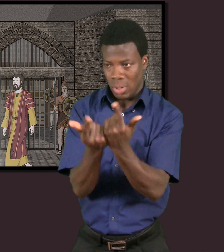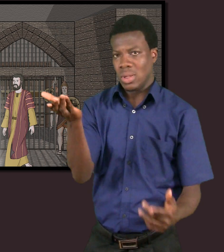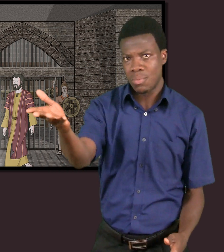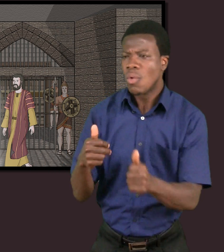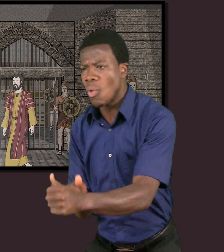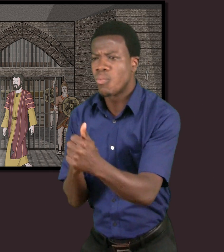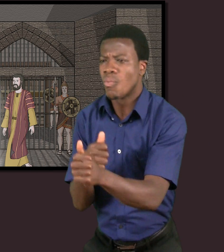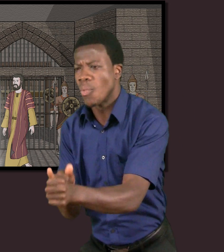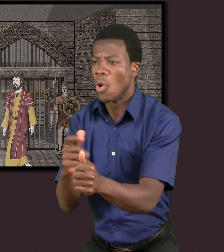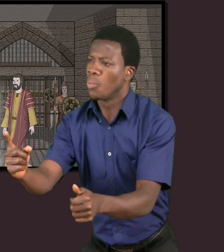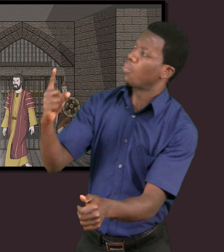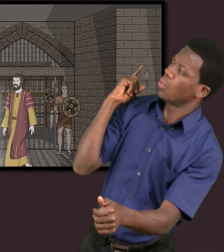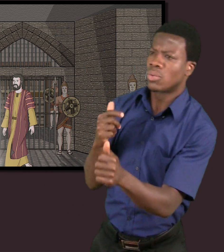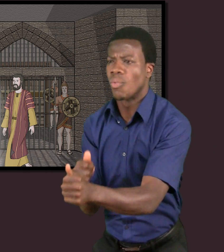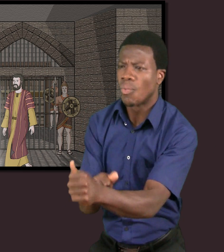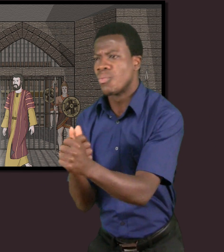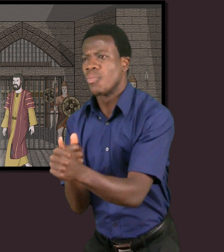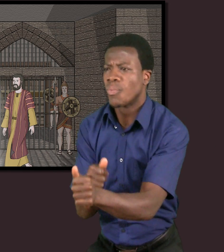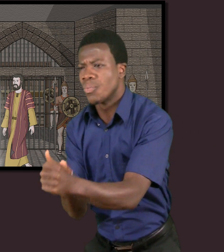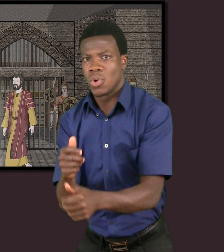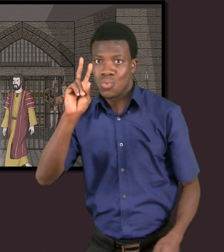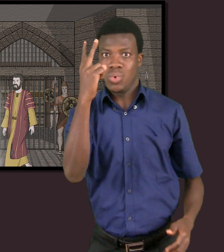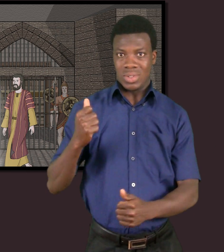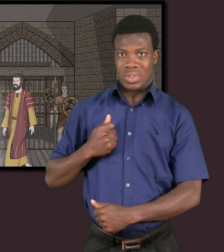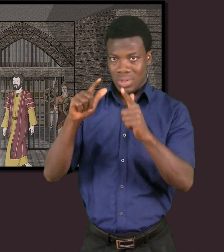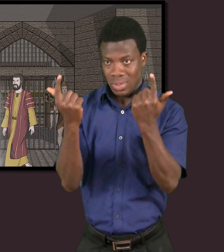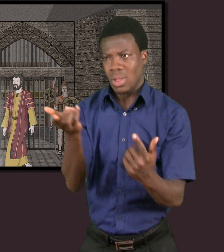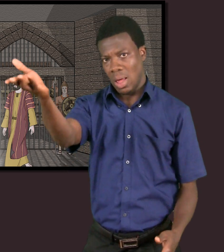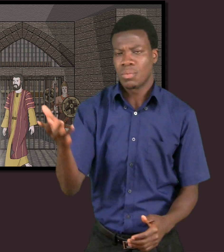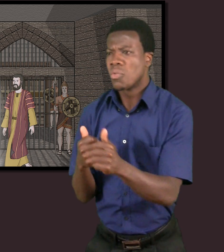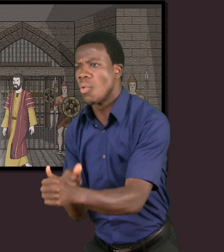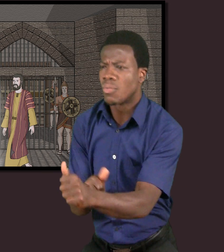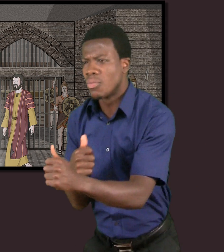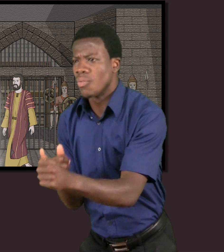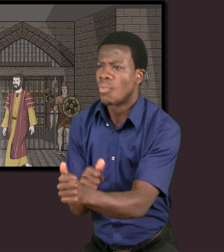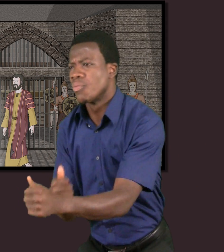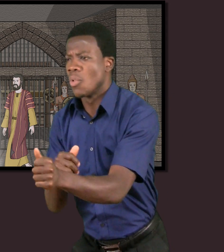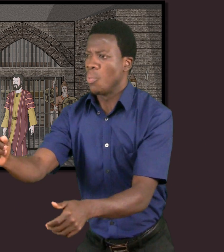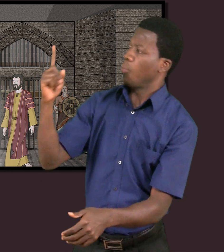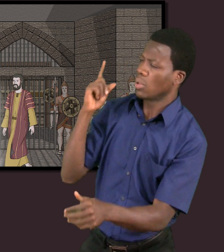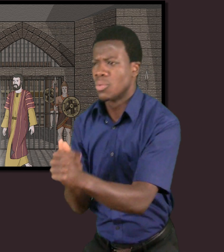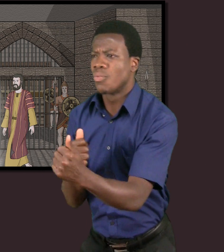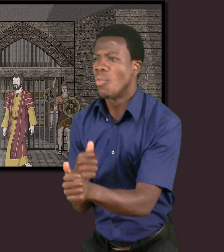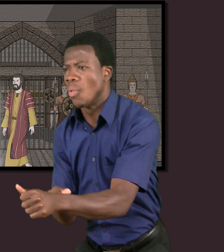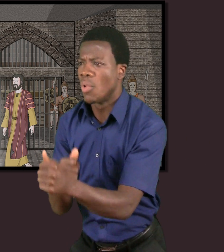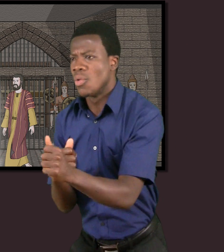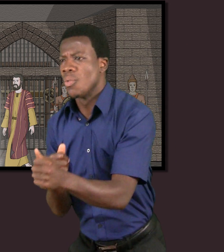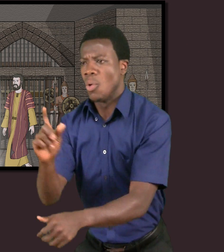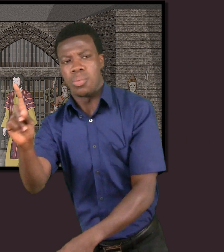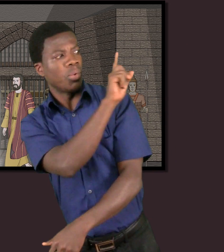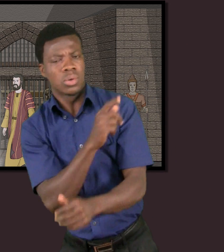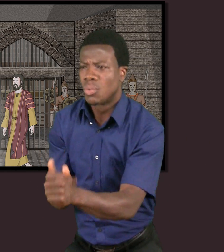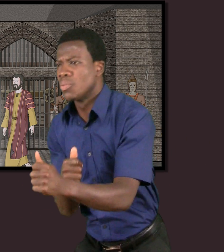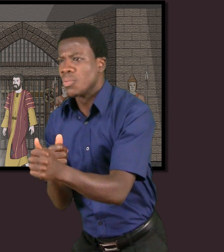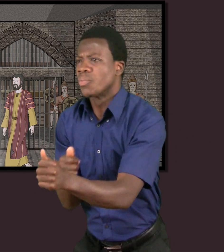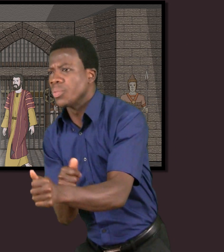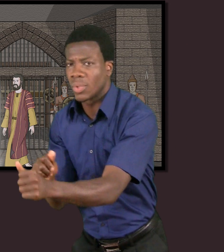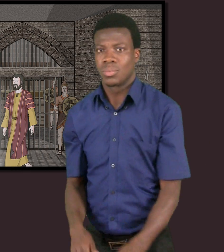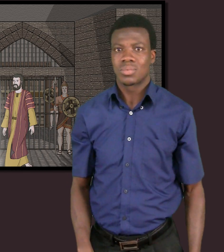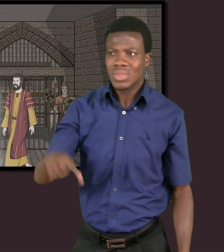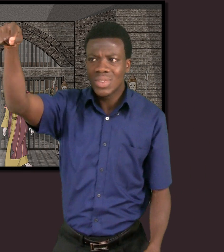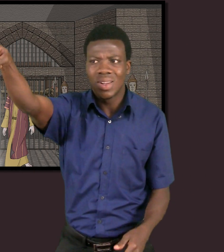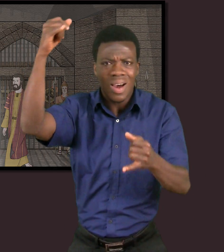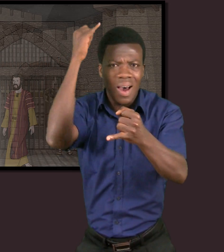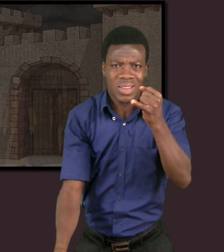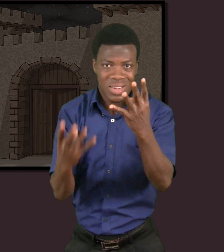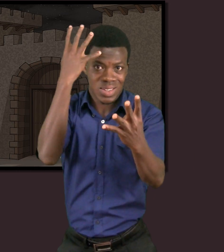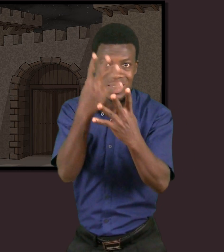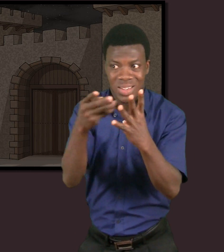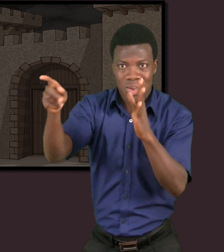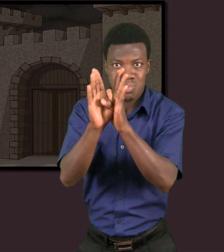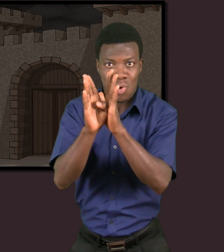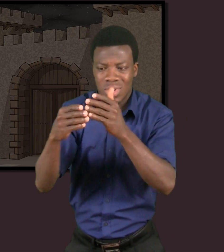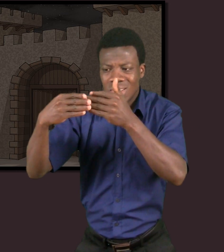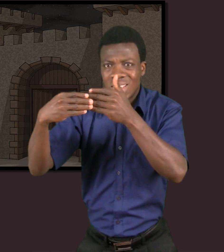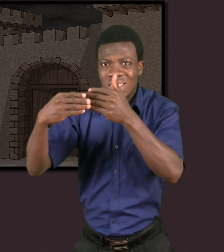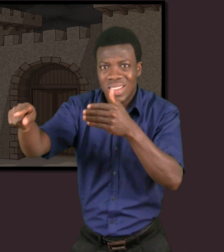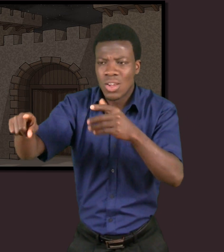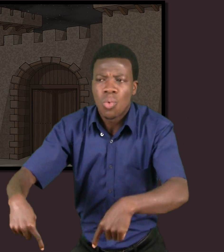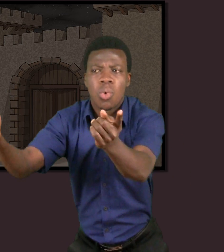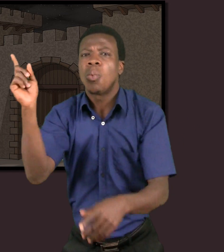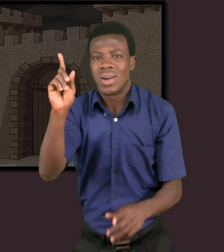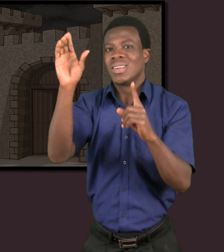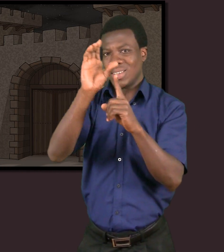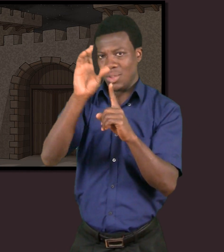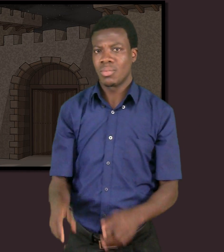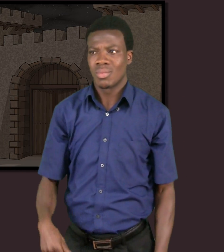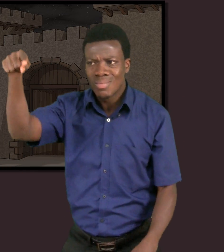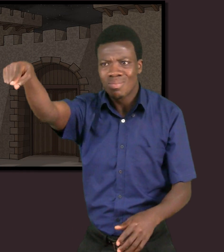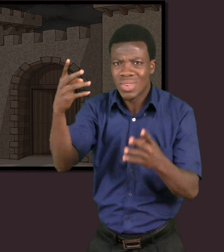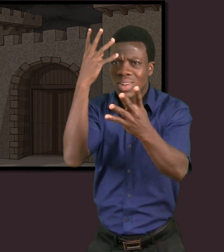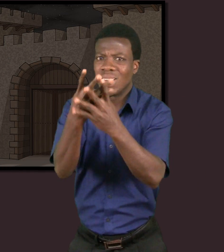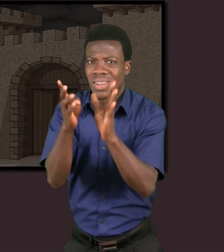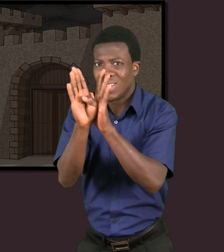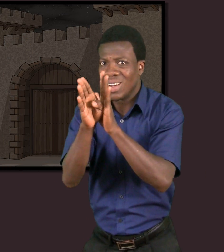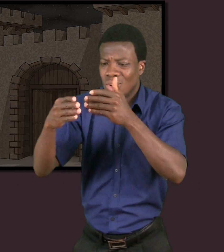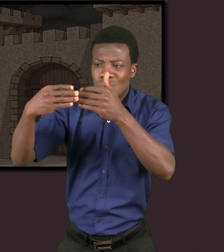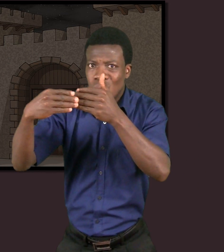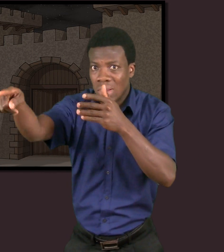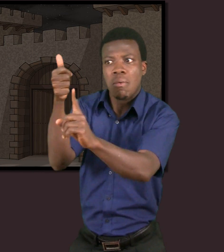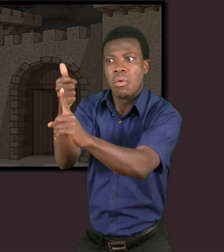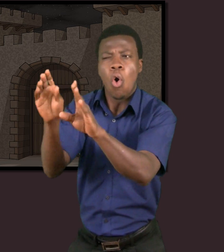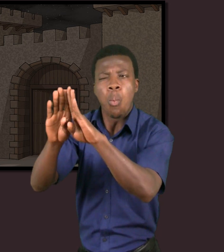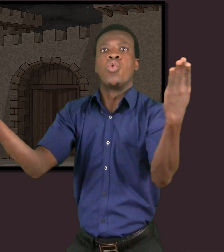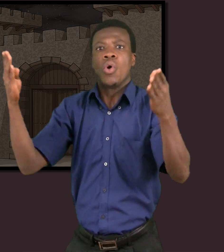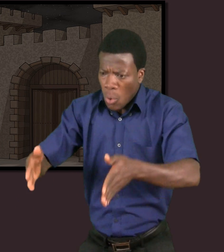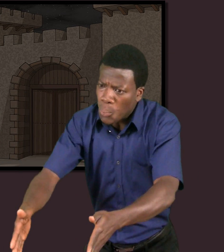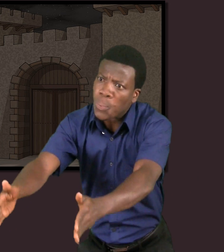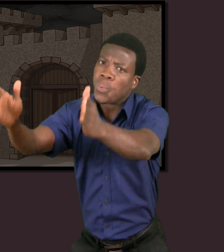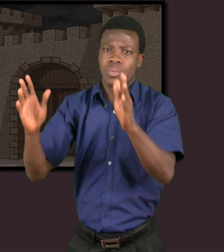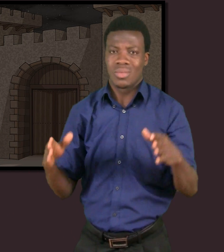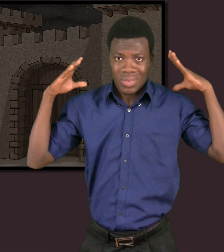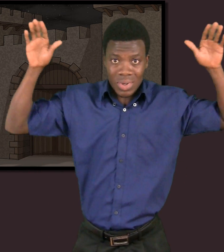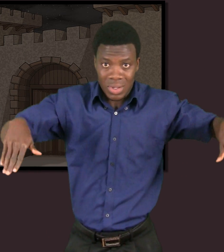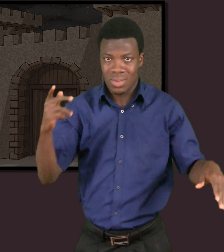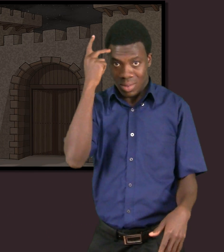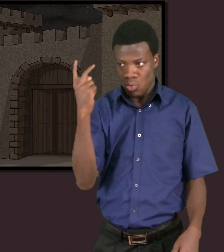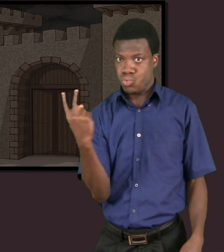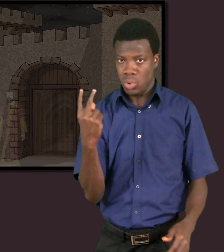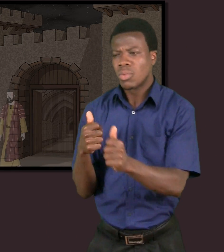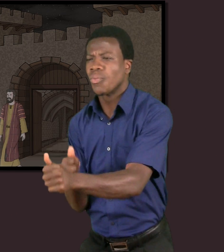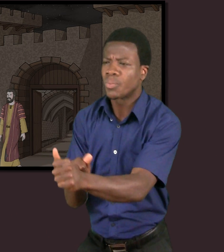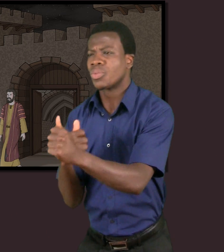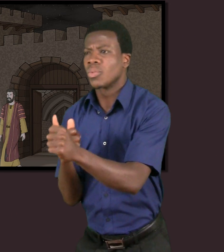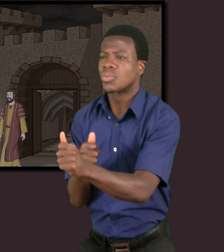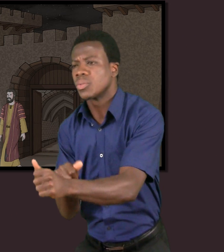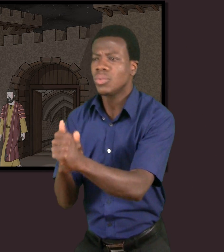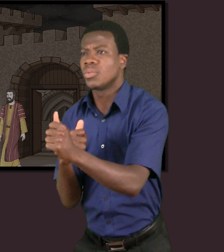They passed the first and second guards and came to the iron gate leading to the city, which opened for them by itself.